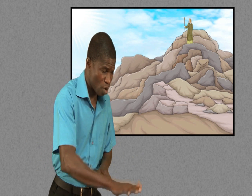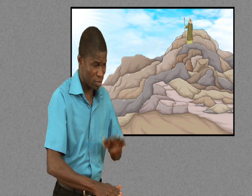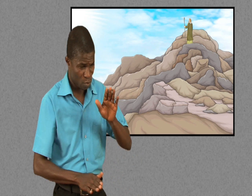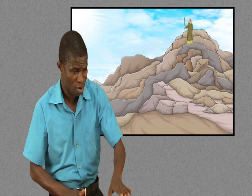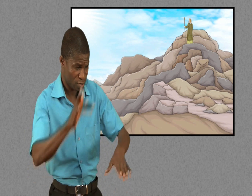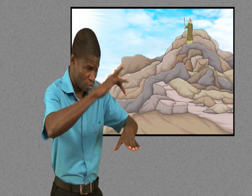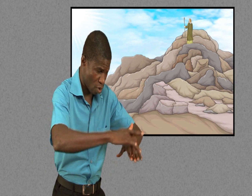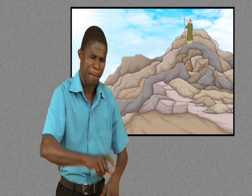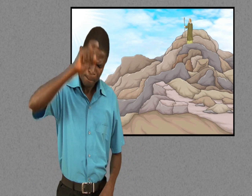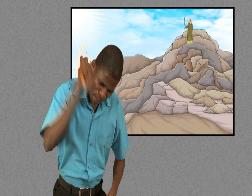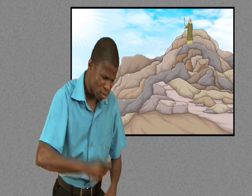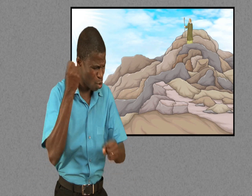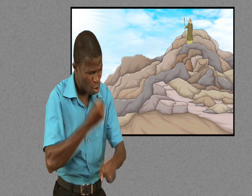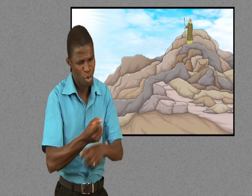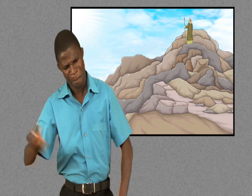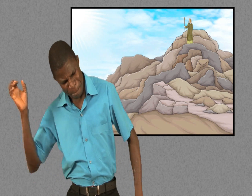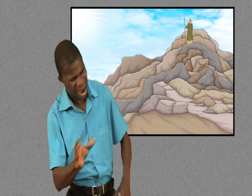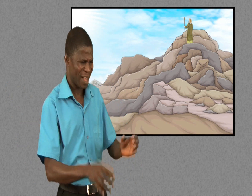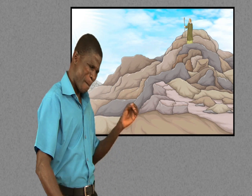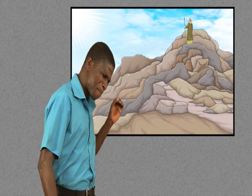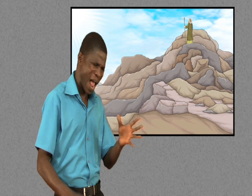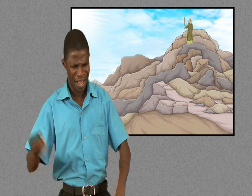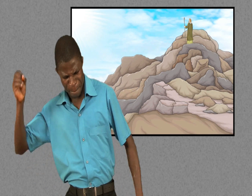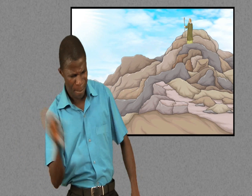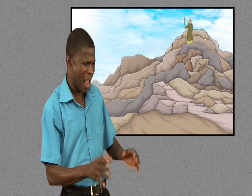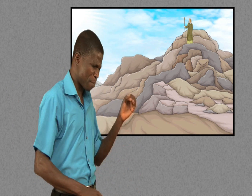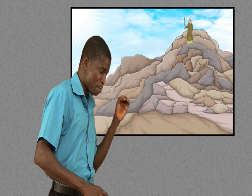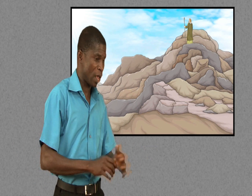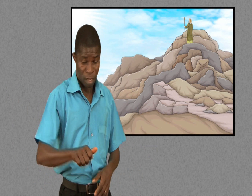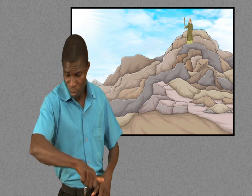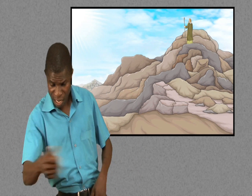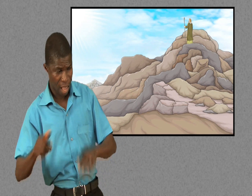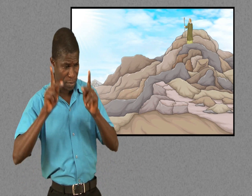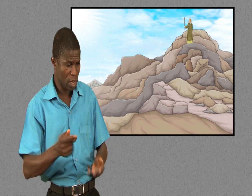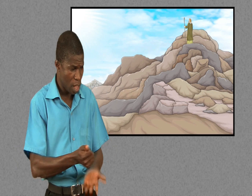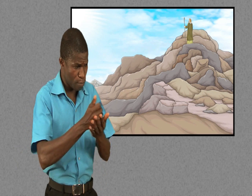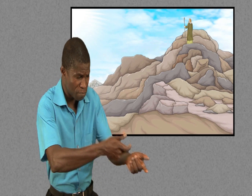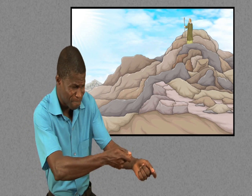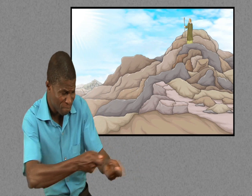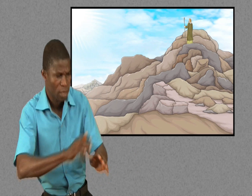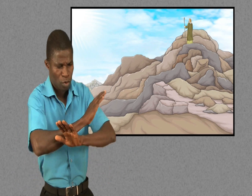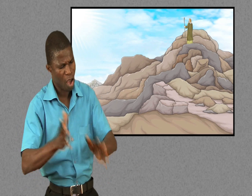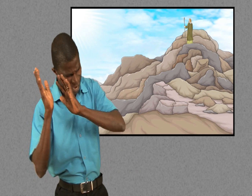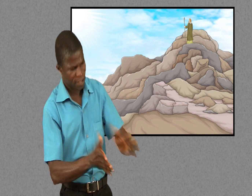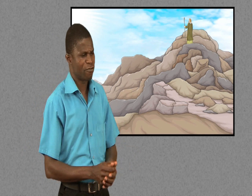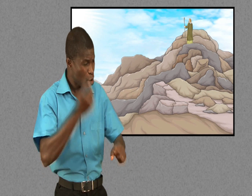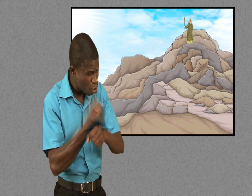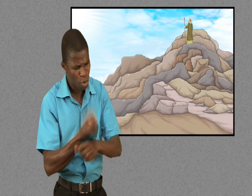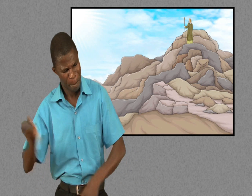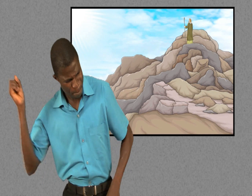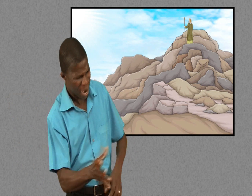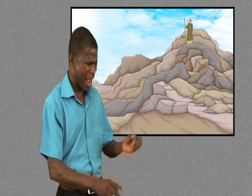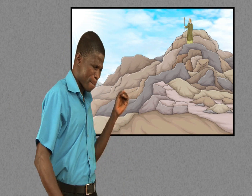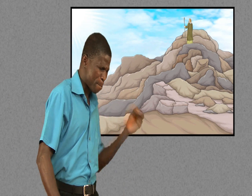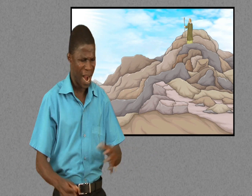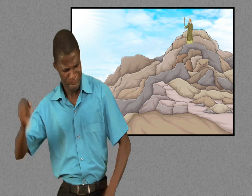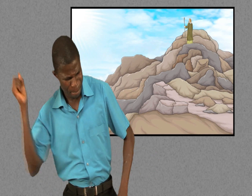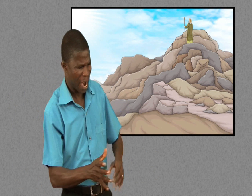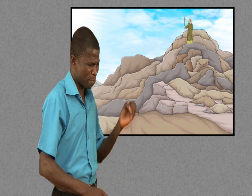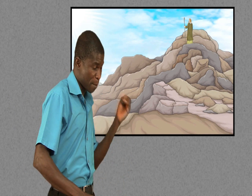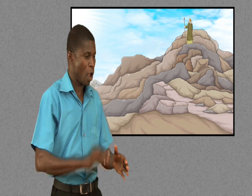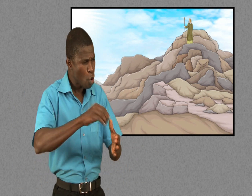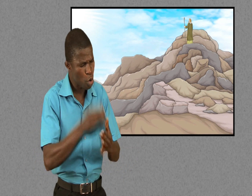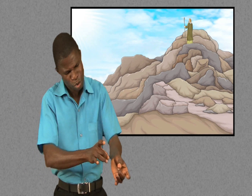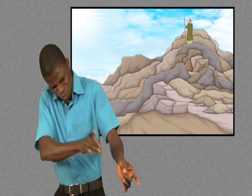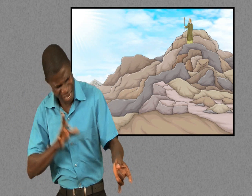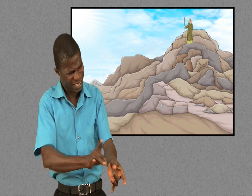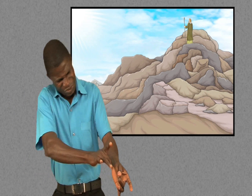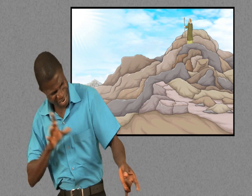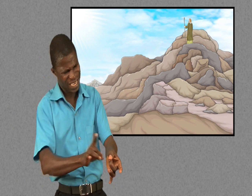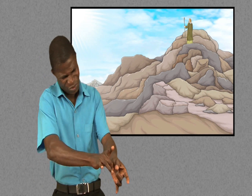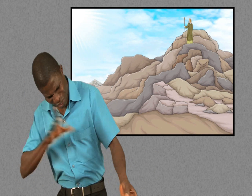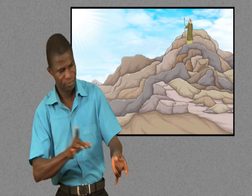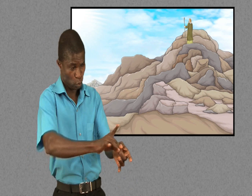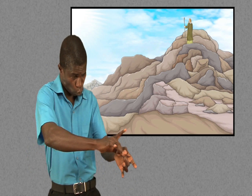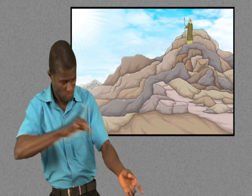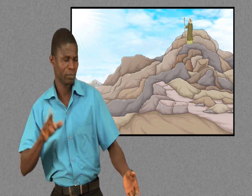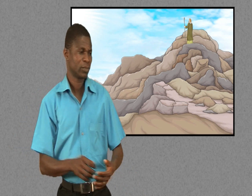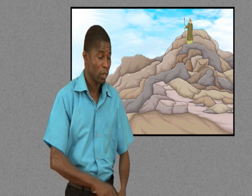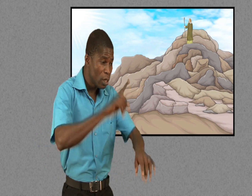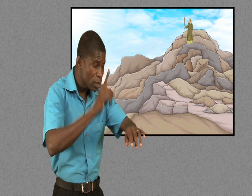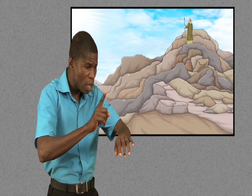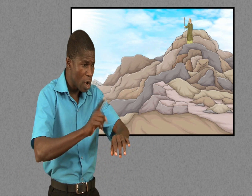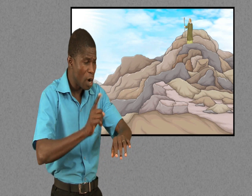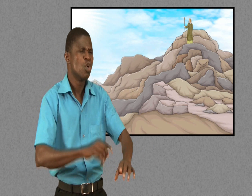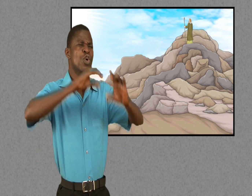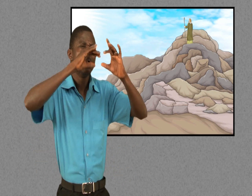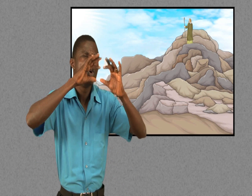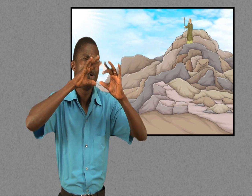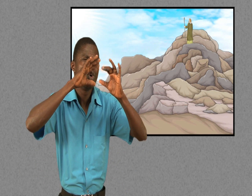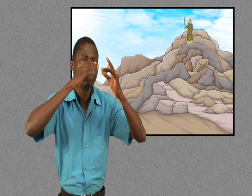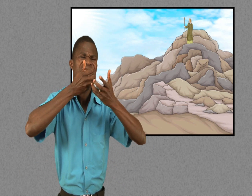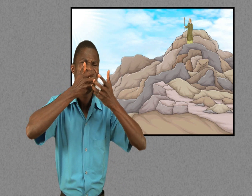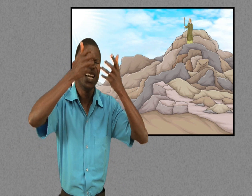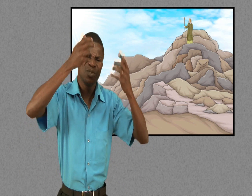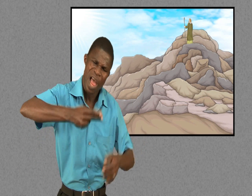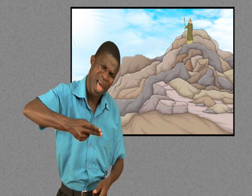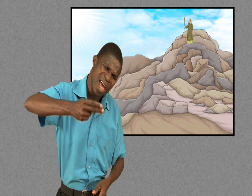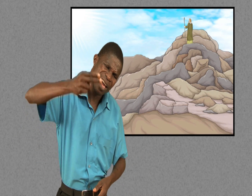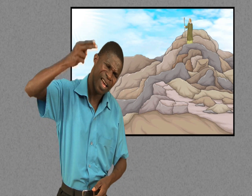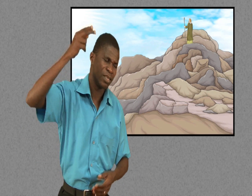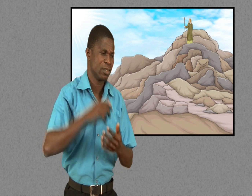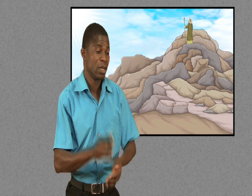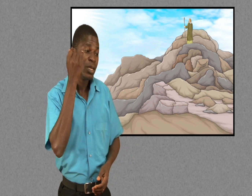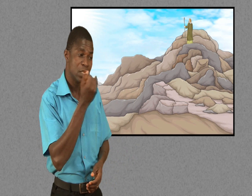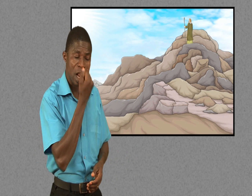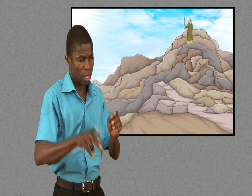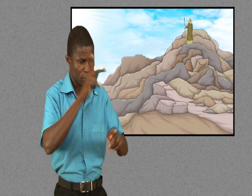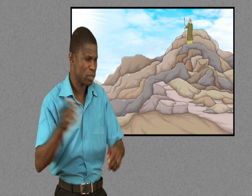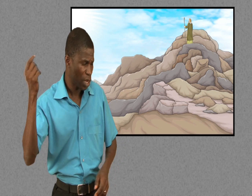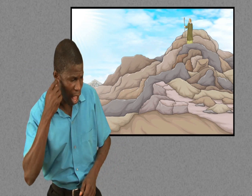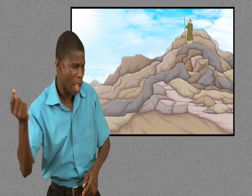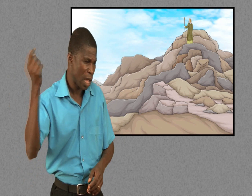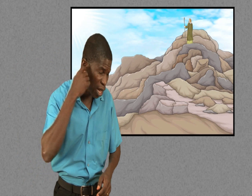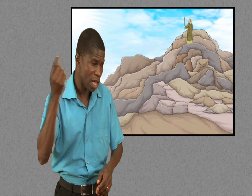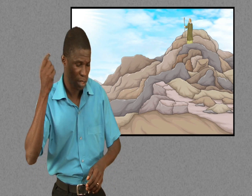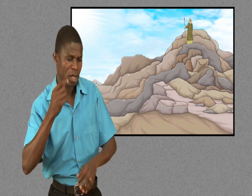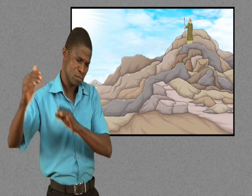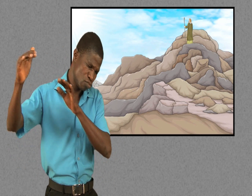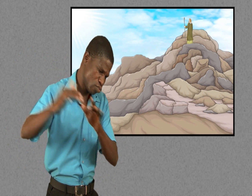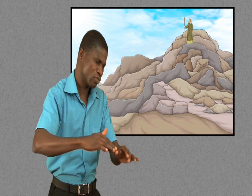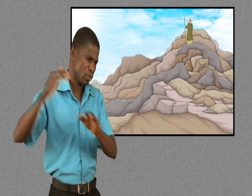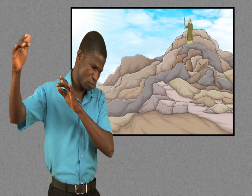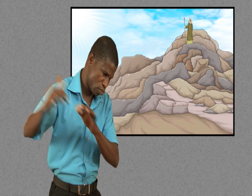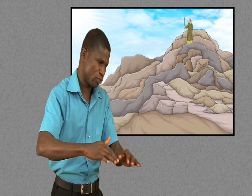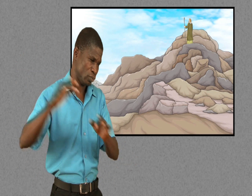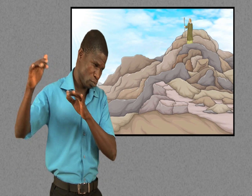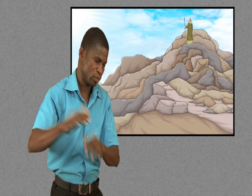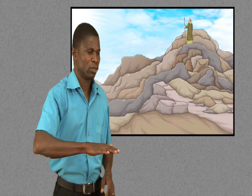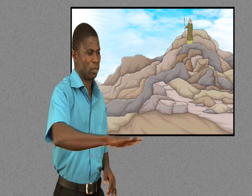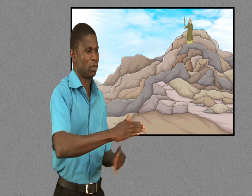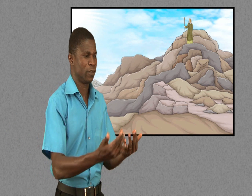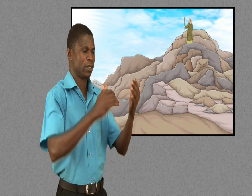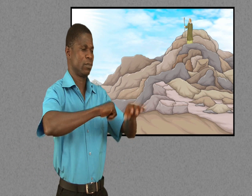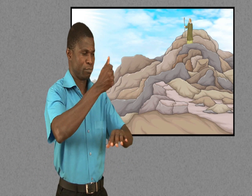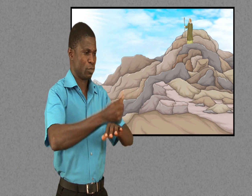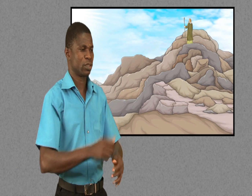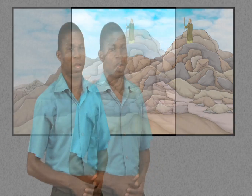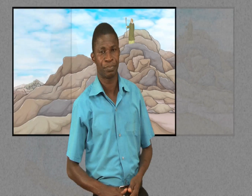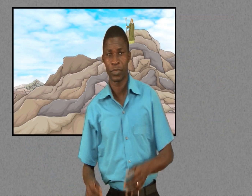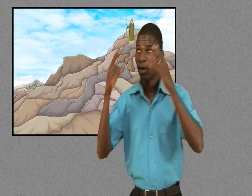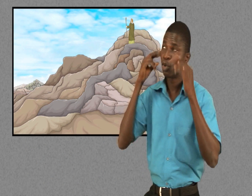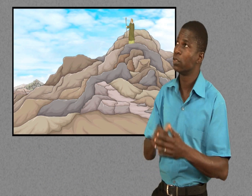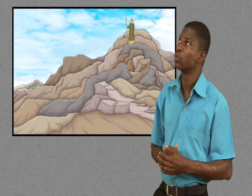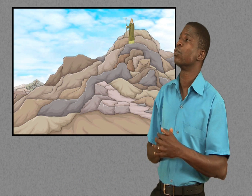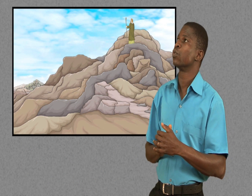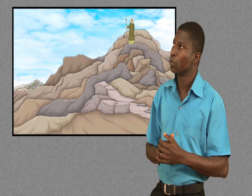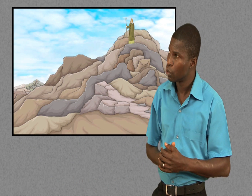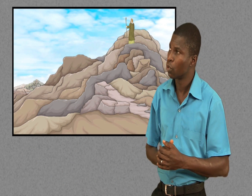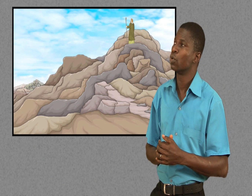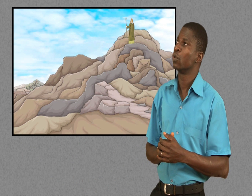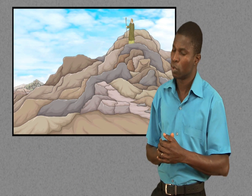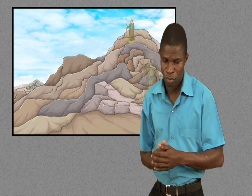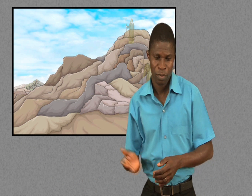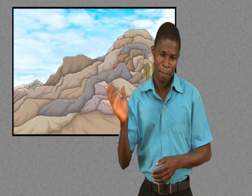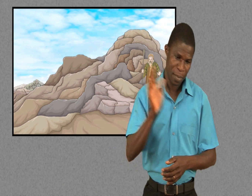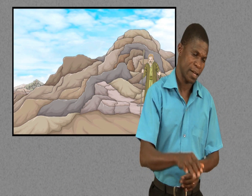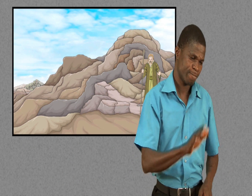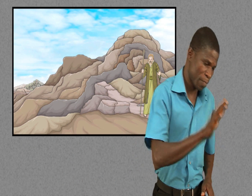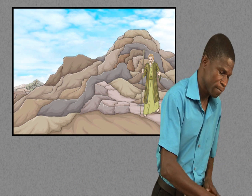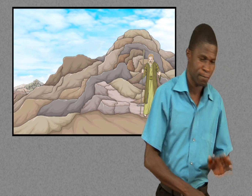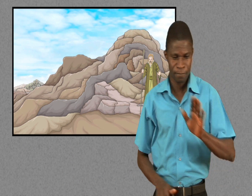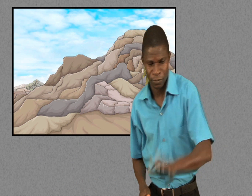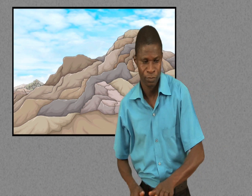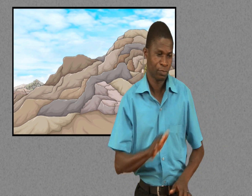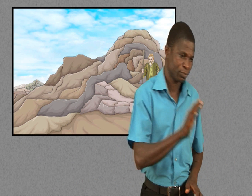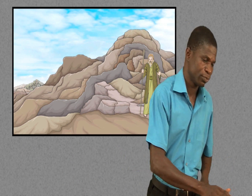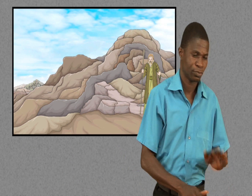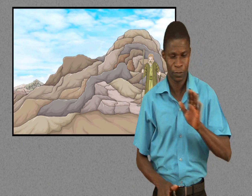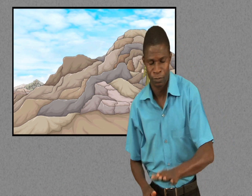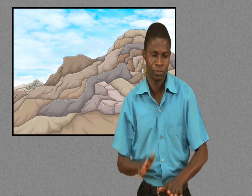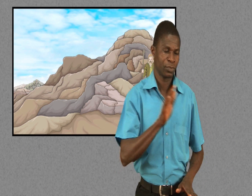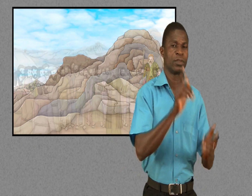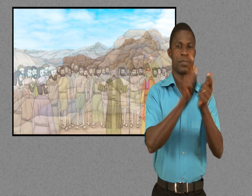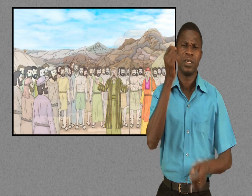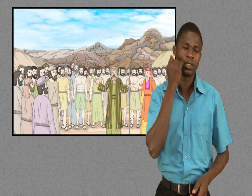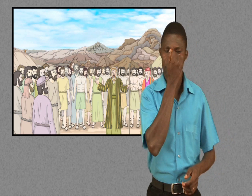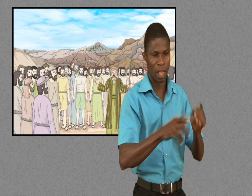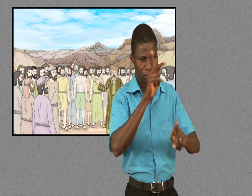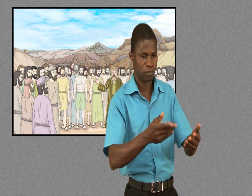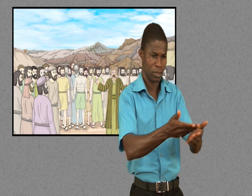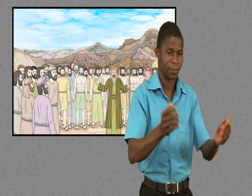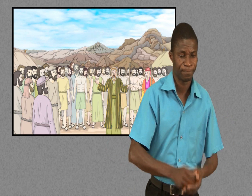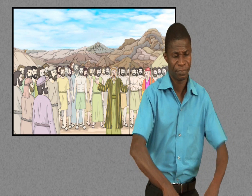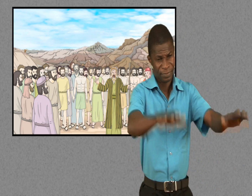And you are to set up a boundary for the people around the mountain and tell them, ‘Be careful not to go up on the mountain or touch its base. Whoever touches the mountain shall surely be put to death.